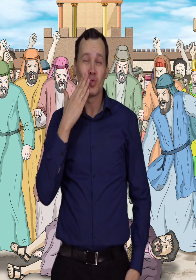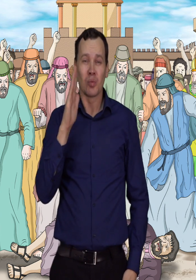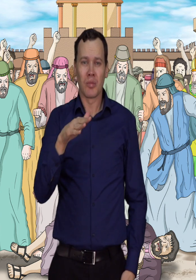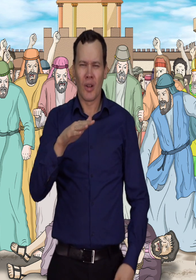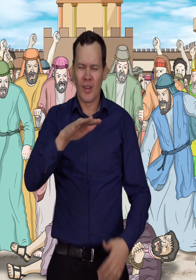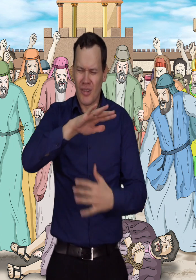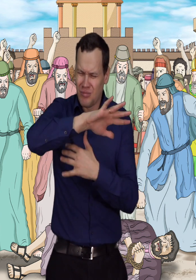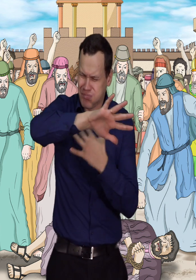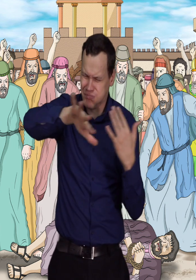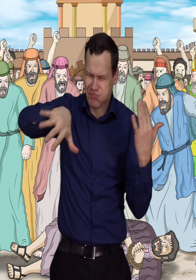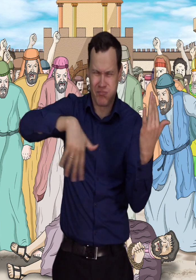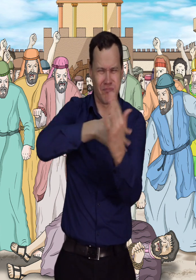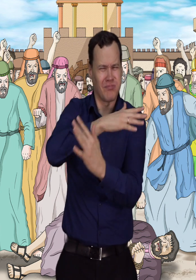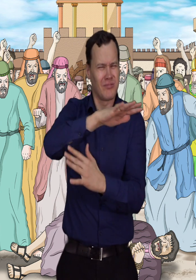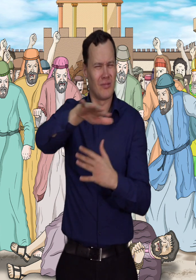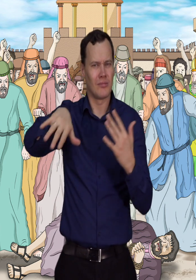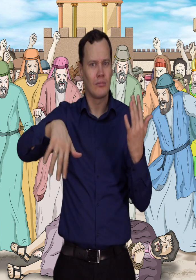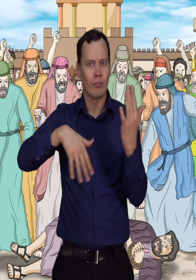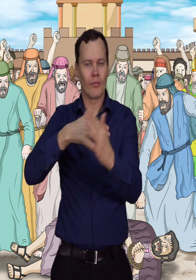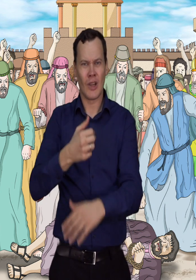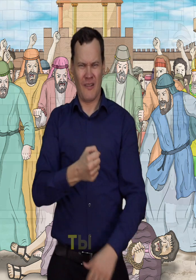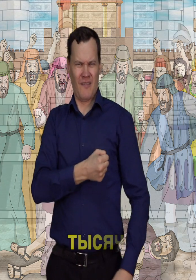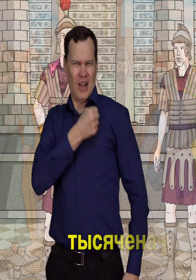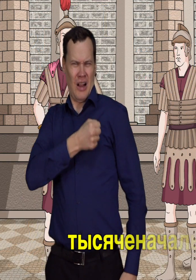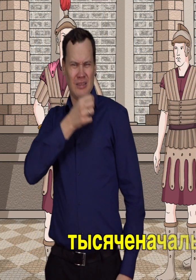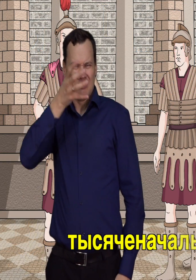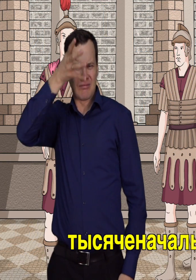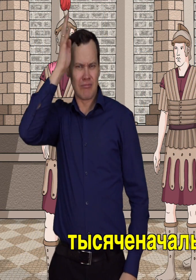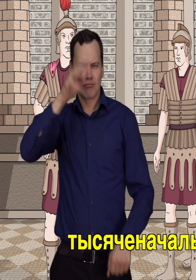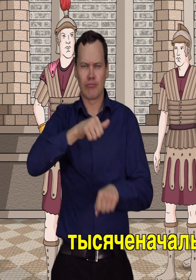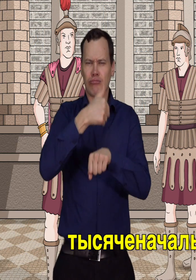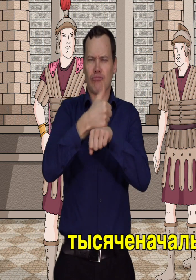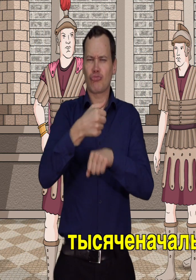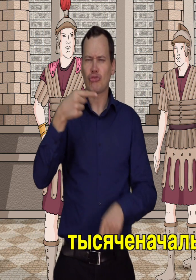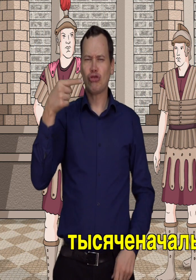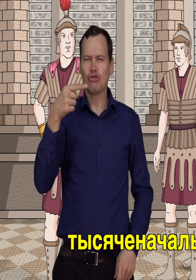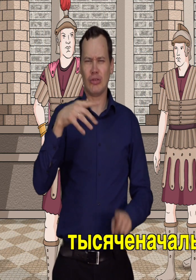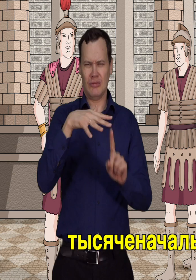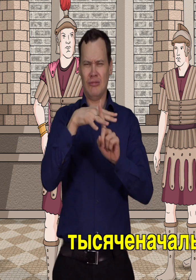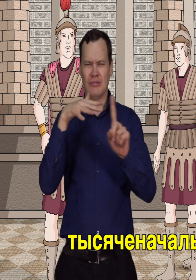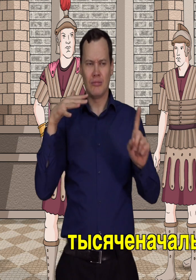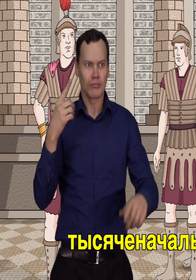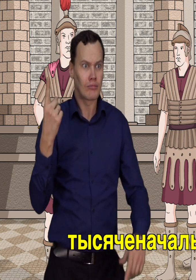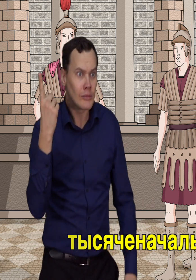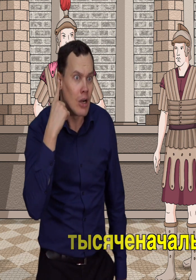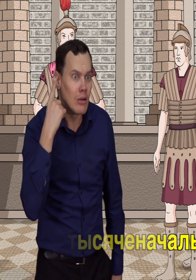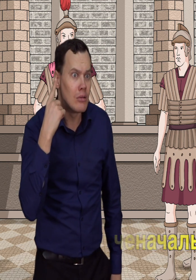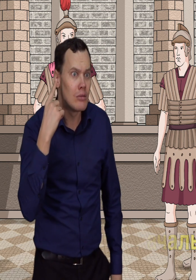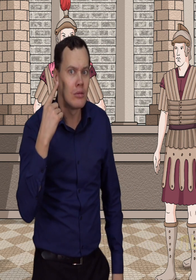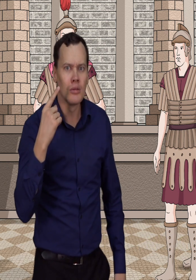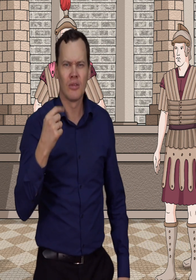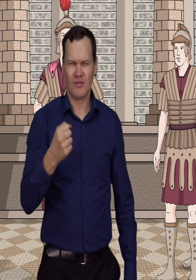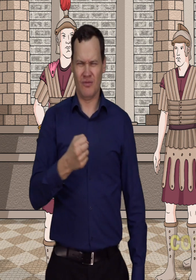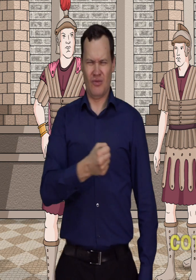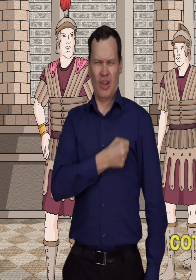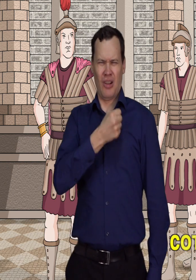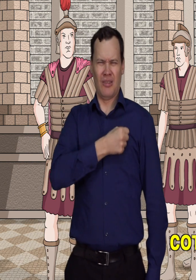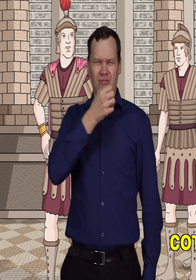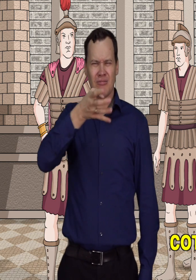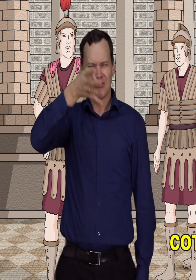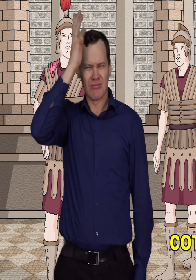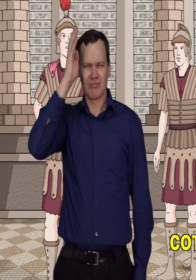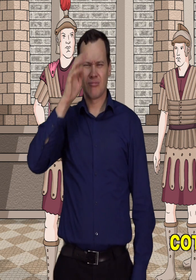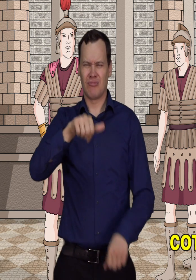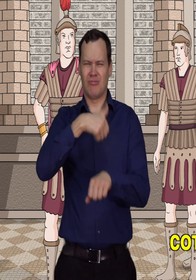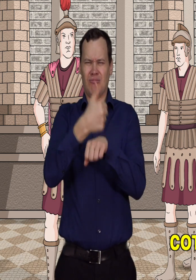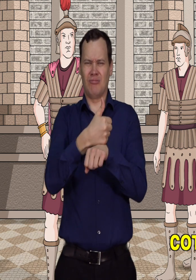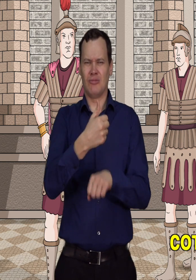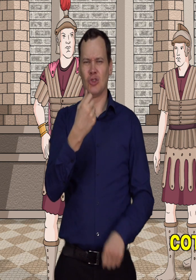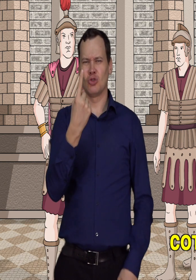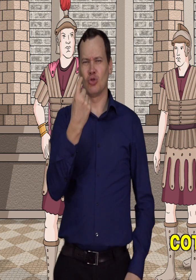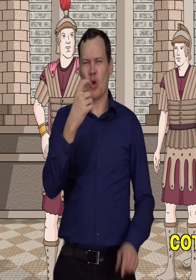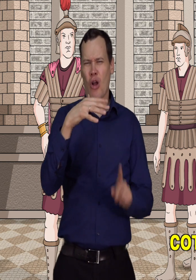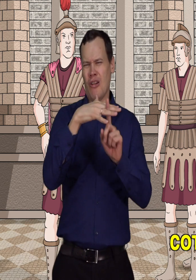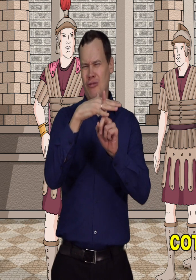While they were trying to kill him, the commander of the Roman regiment received a report that all Jerusalem was in turmoil.